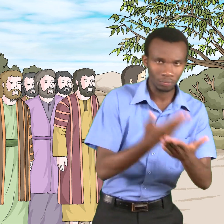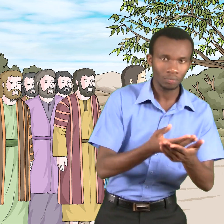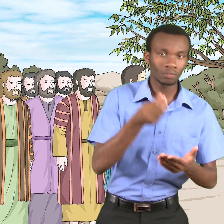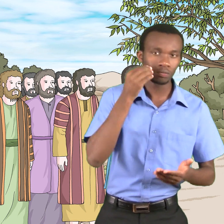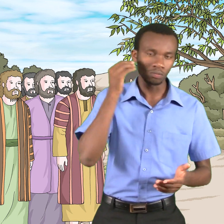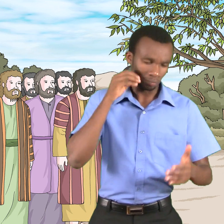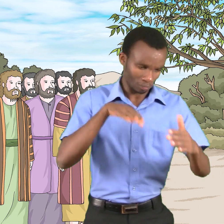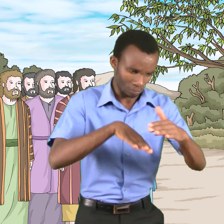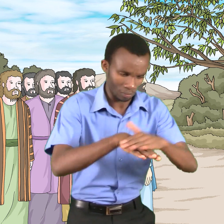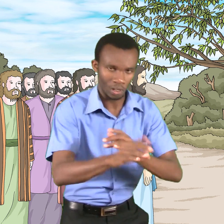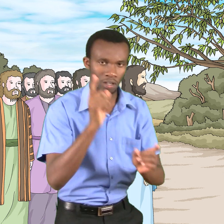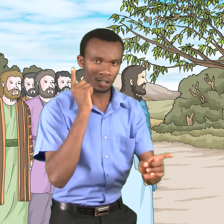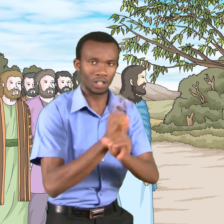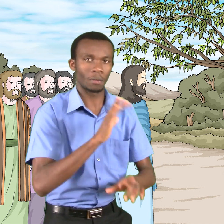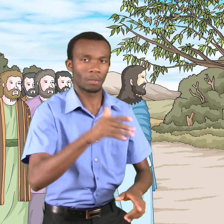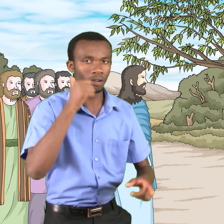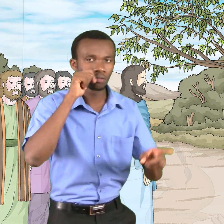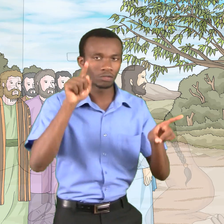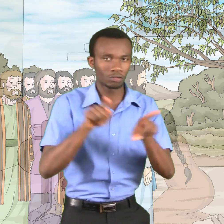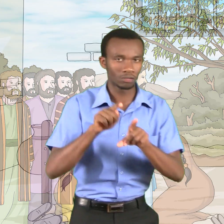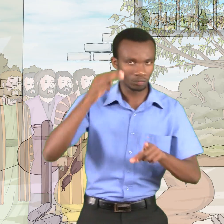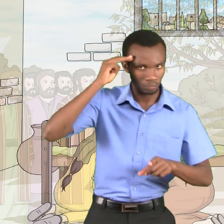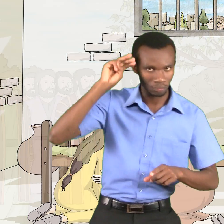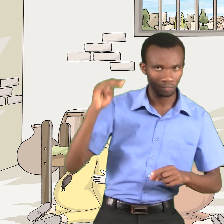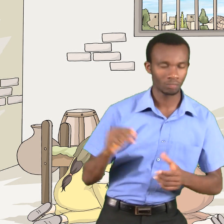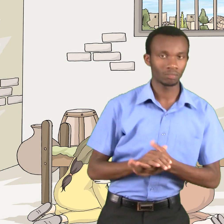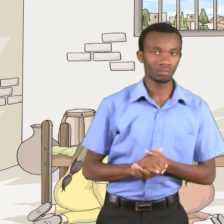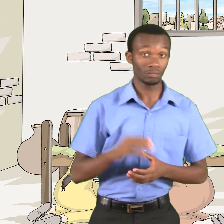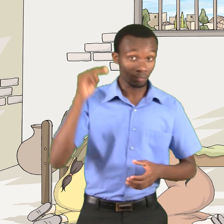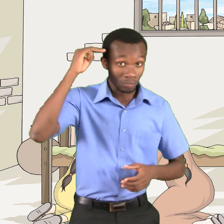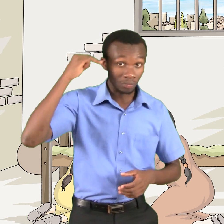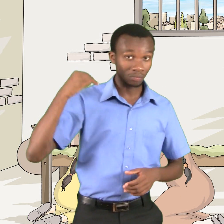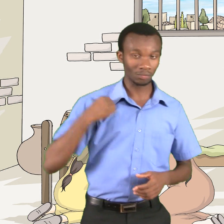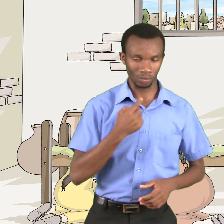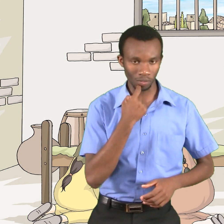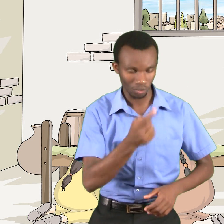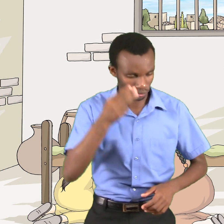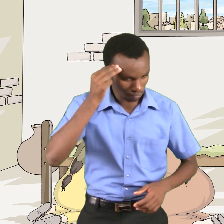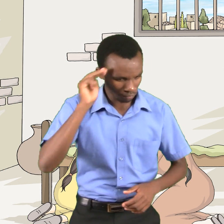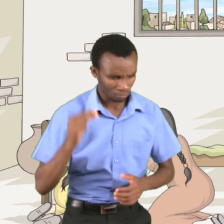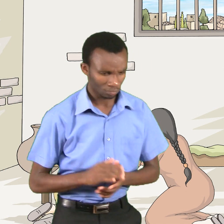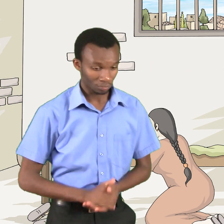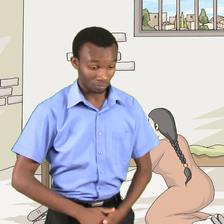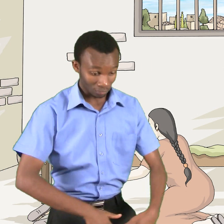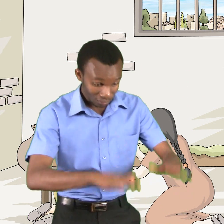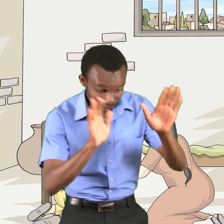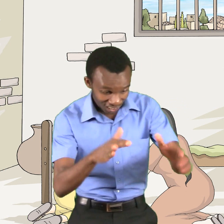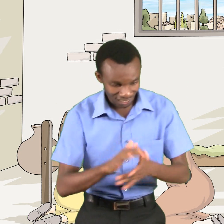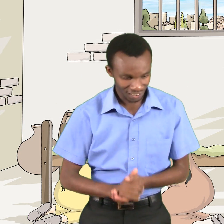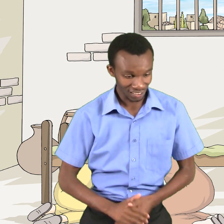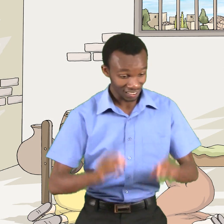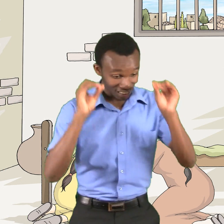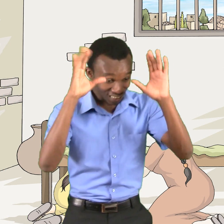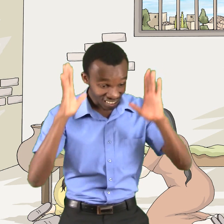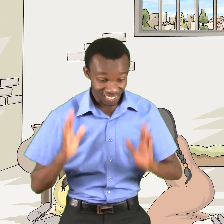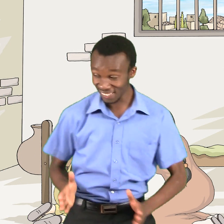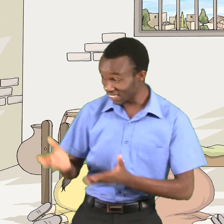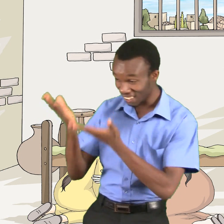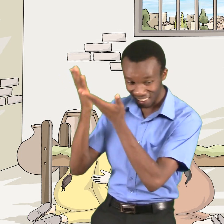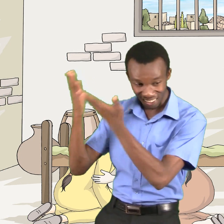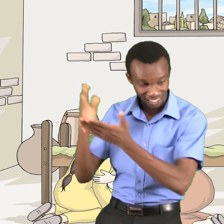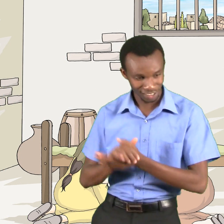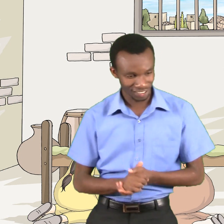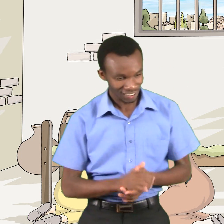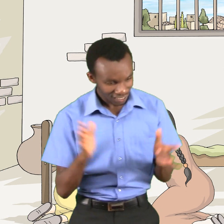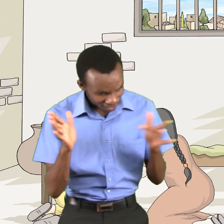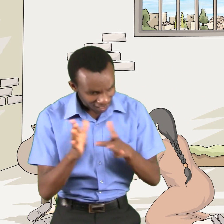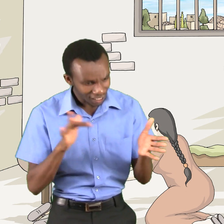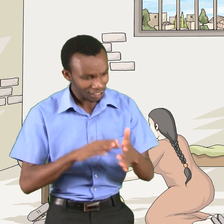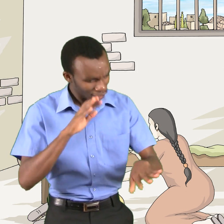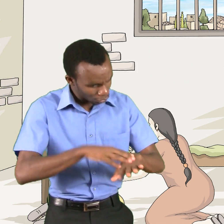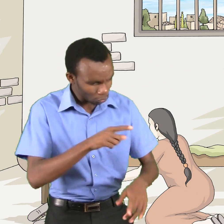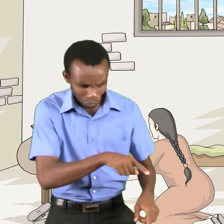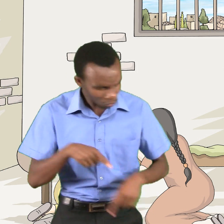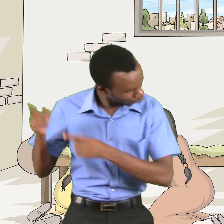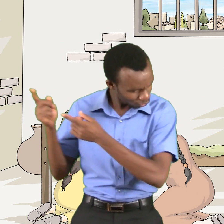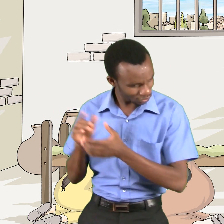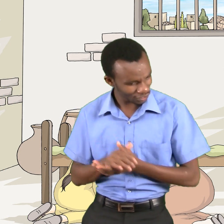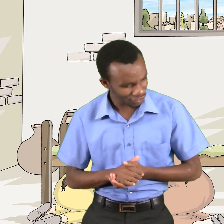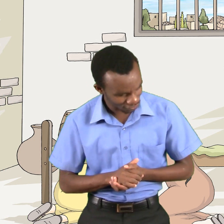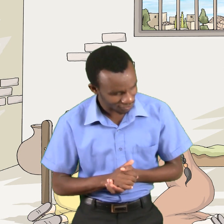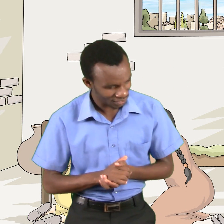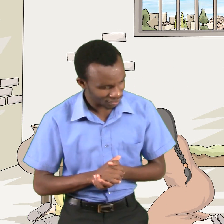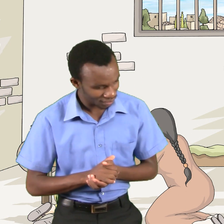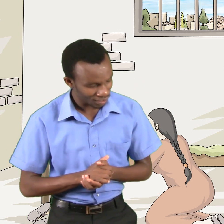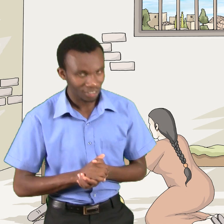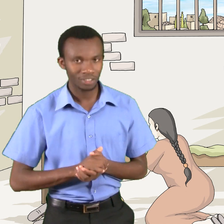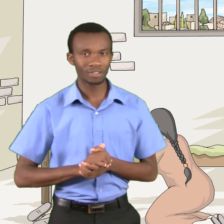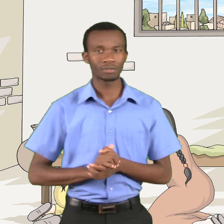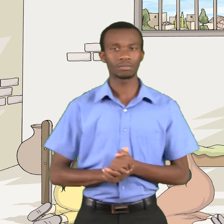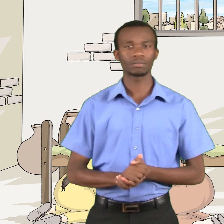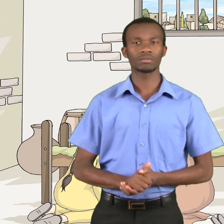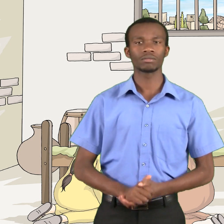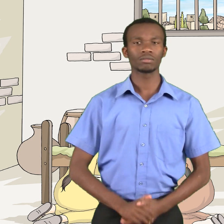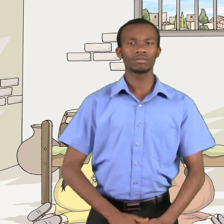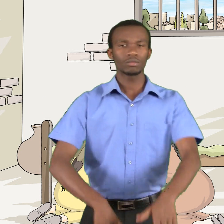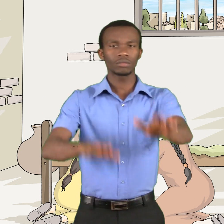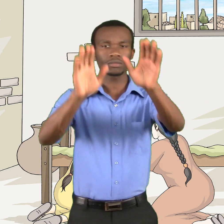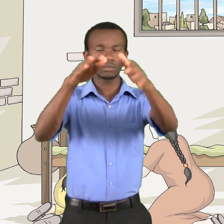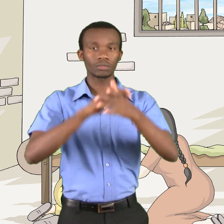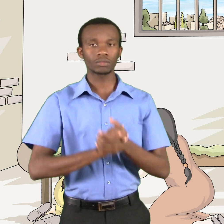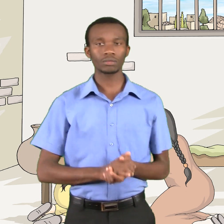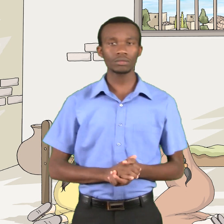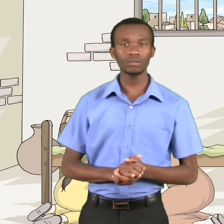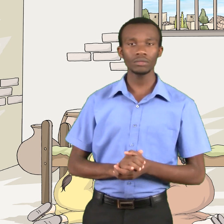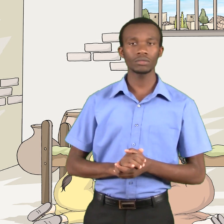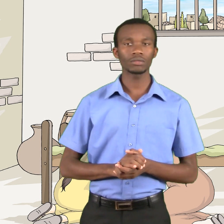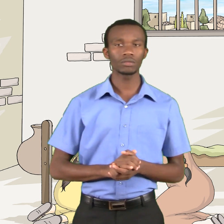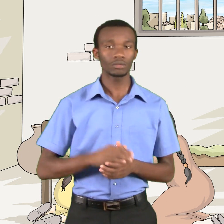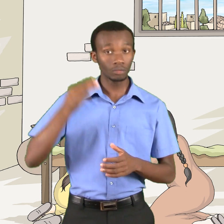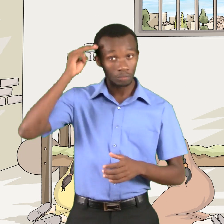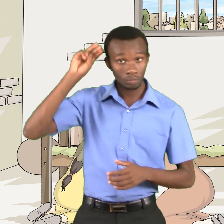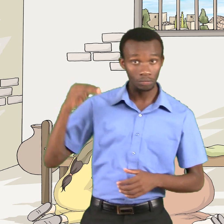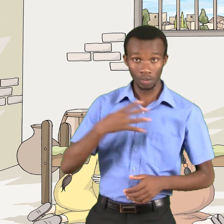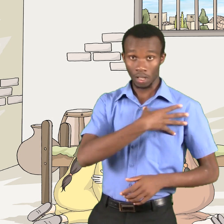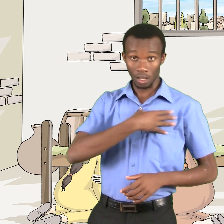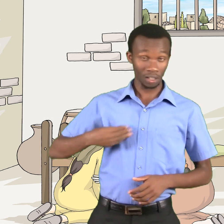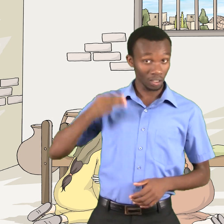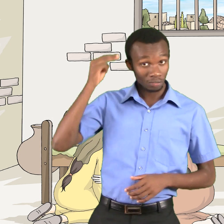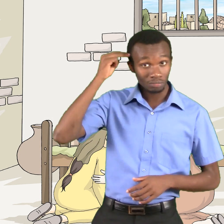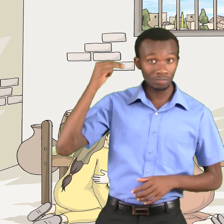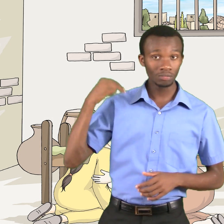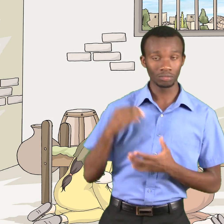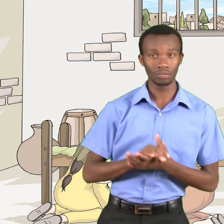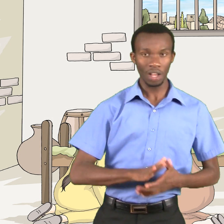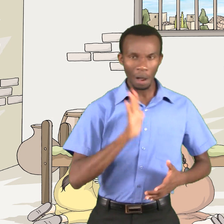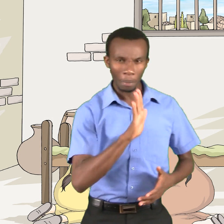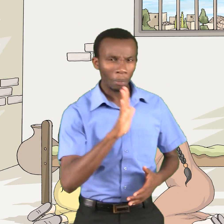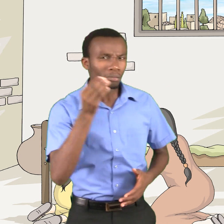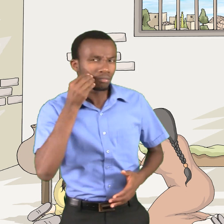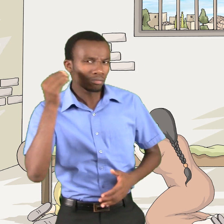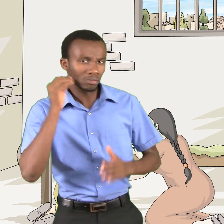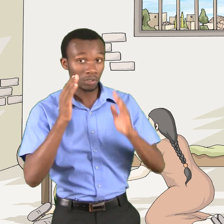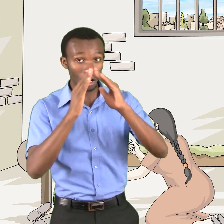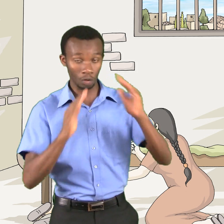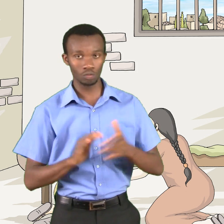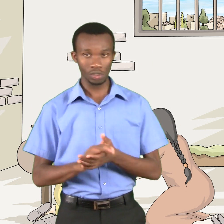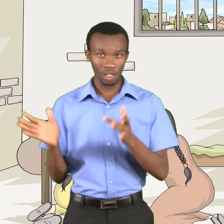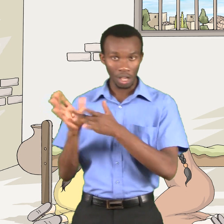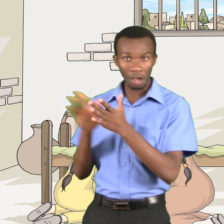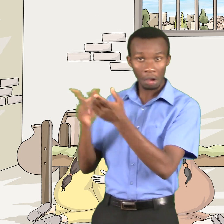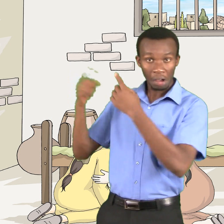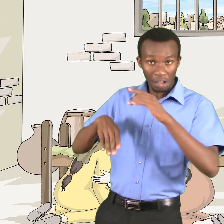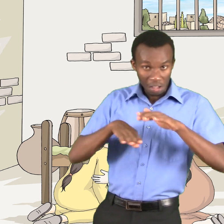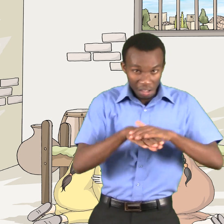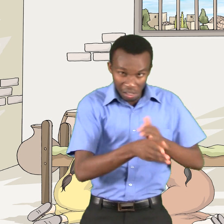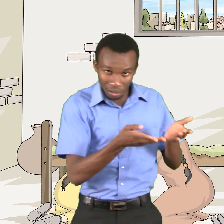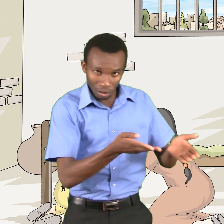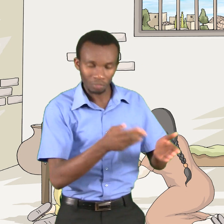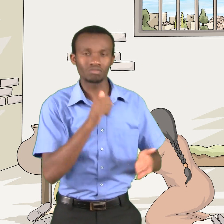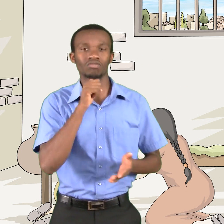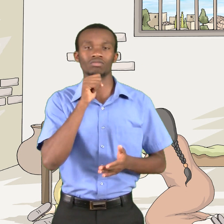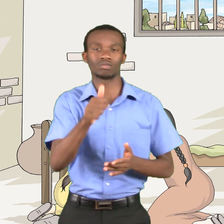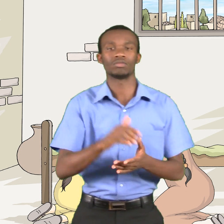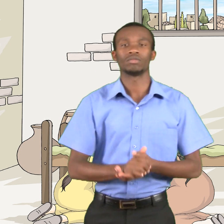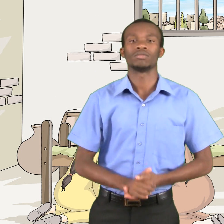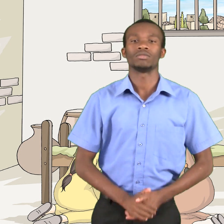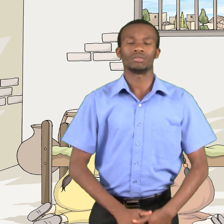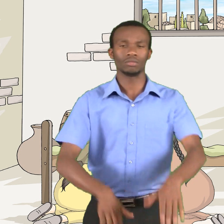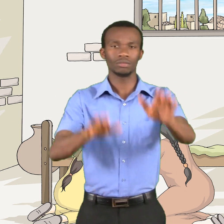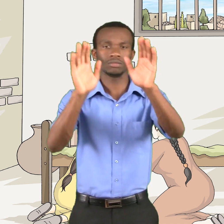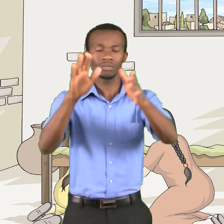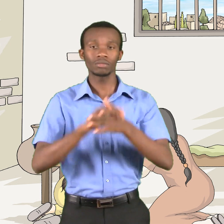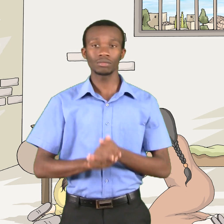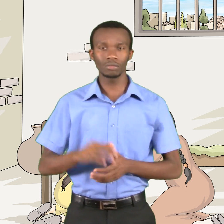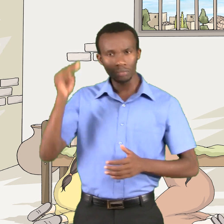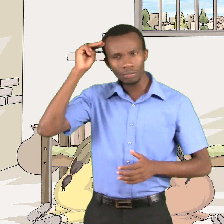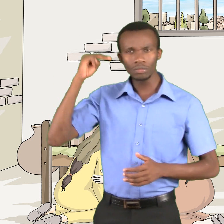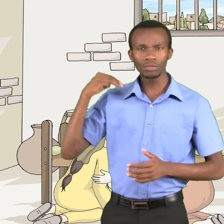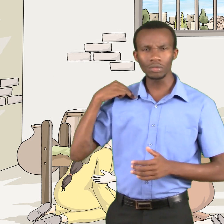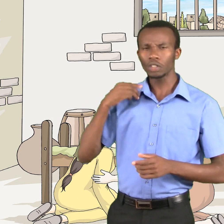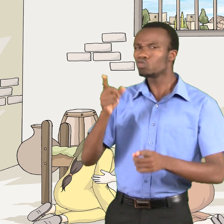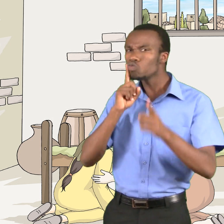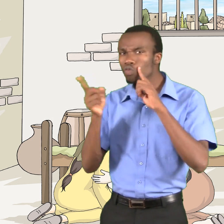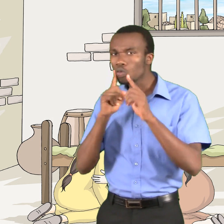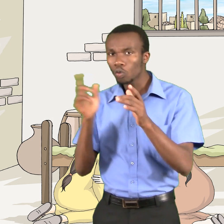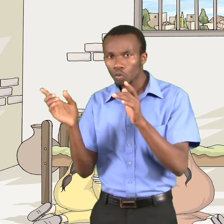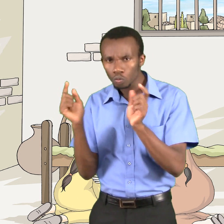After Martha had said this, she went back and called her sister Mary aside to tell her, “The Teacher is here and is asking for you.”